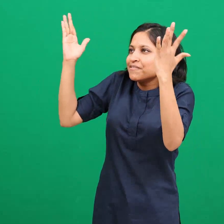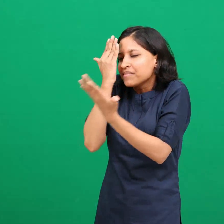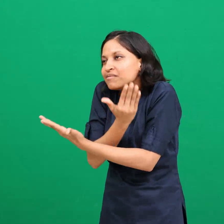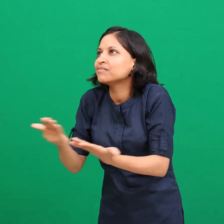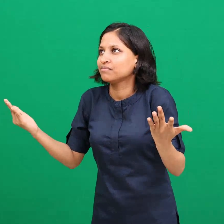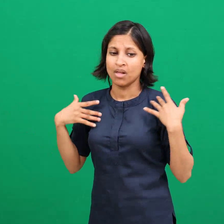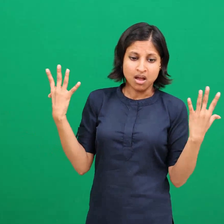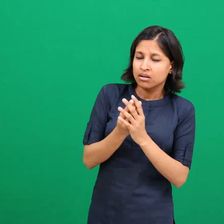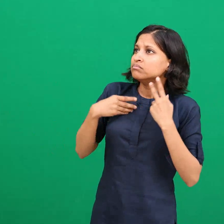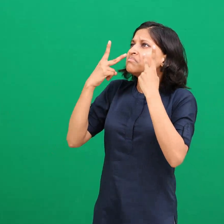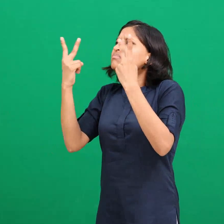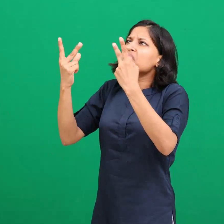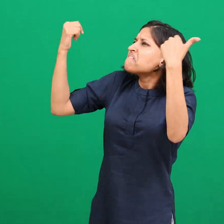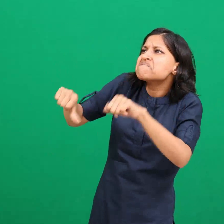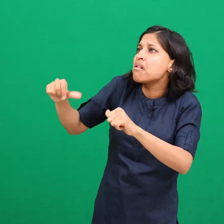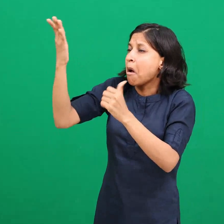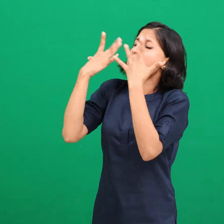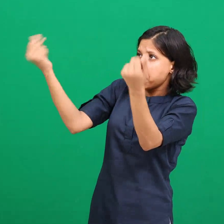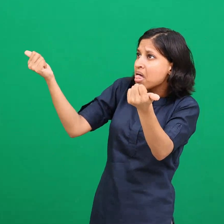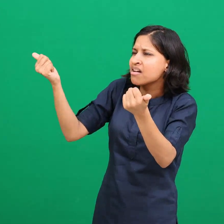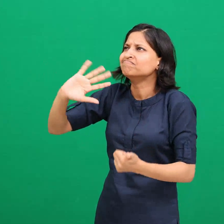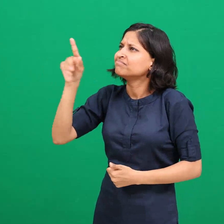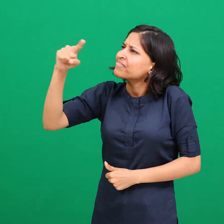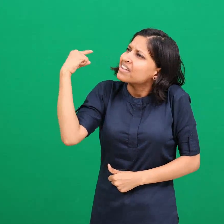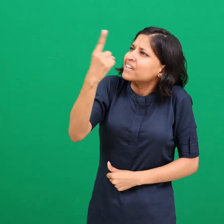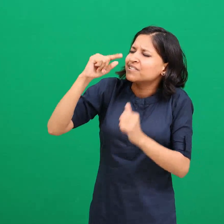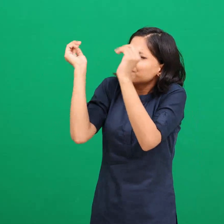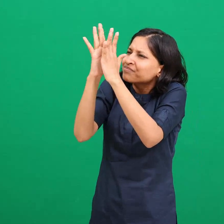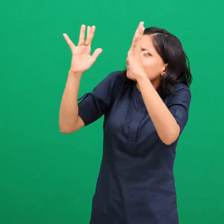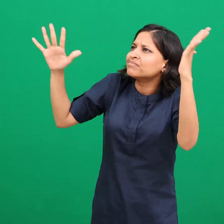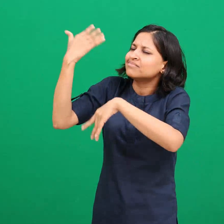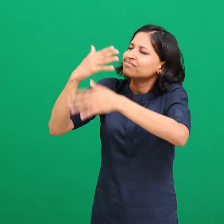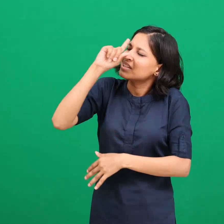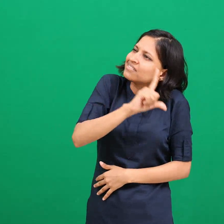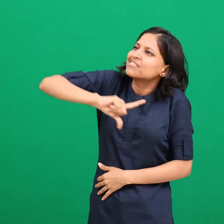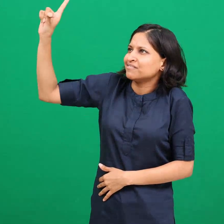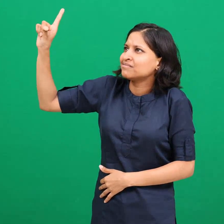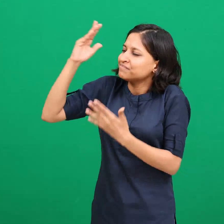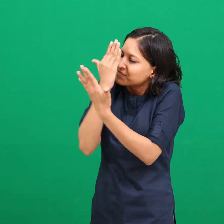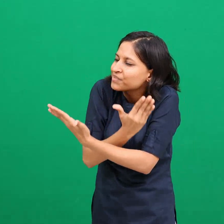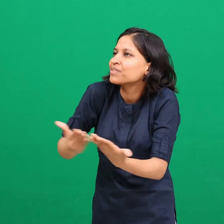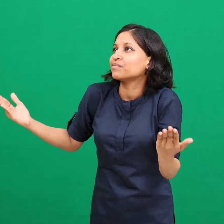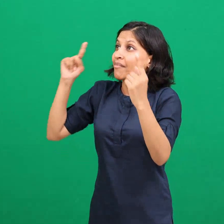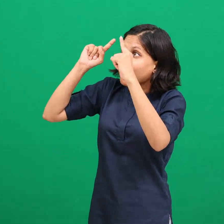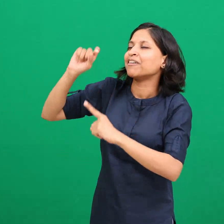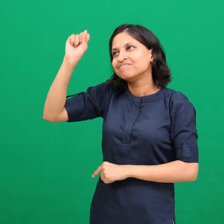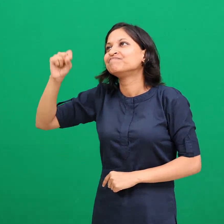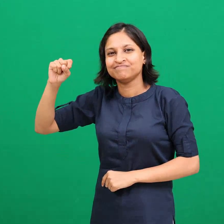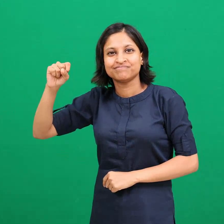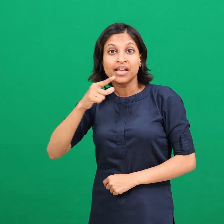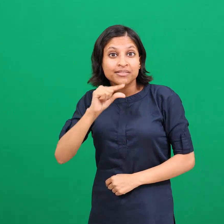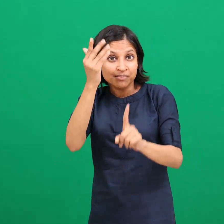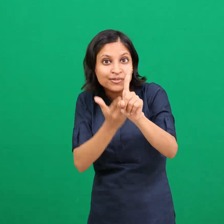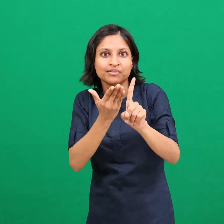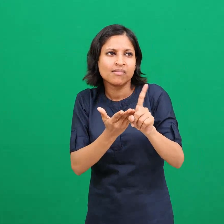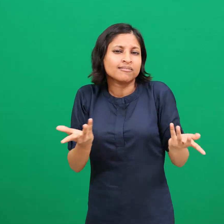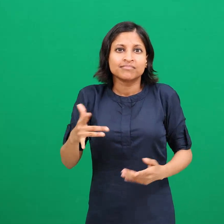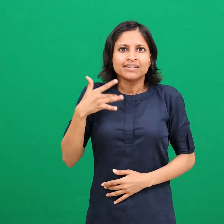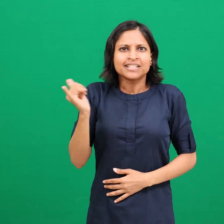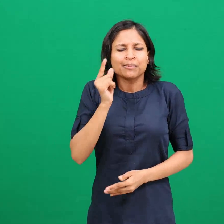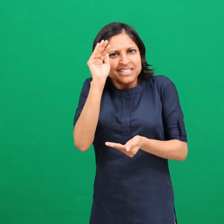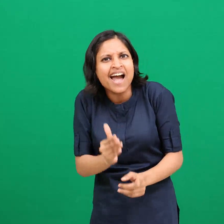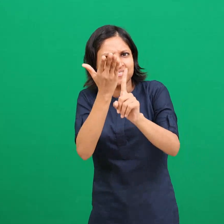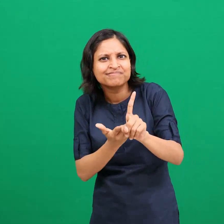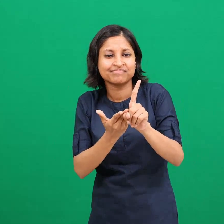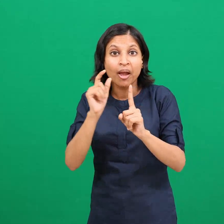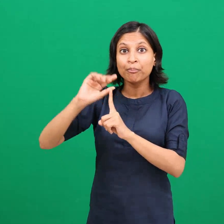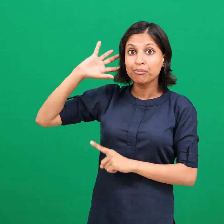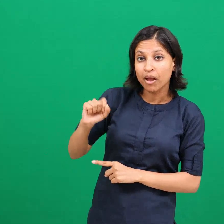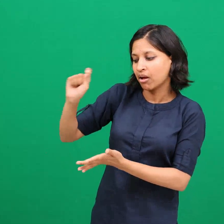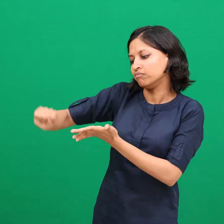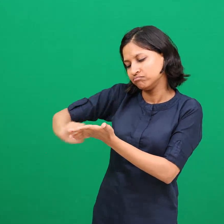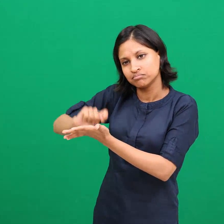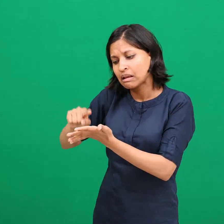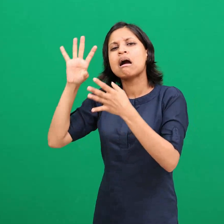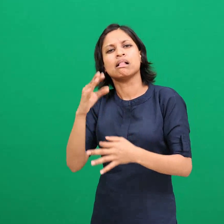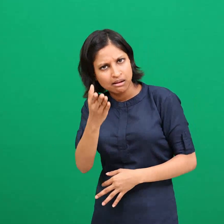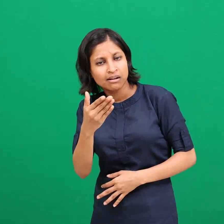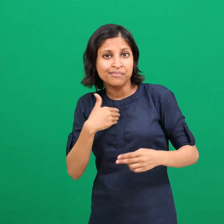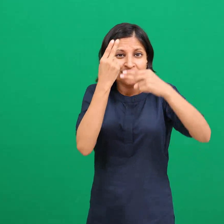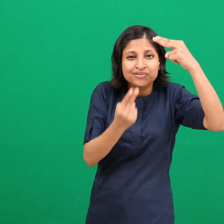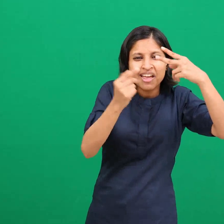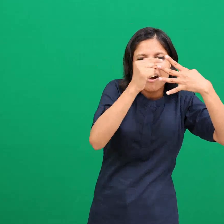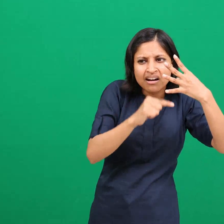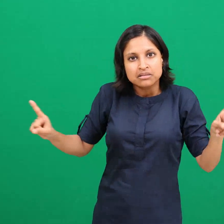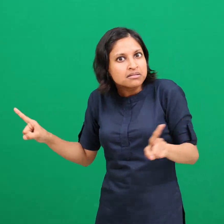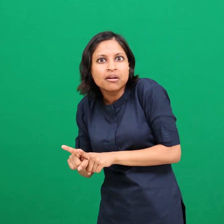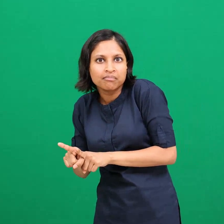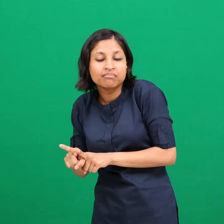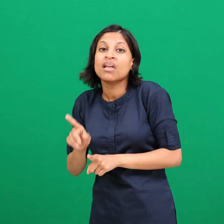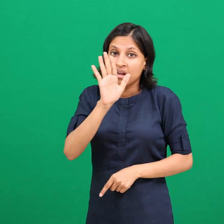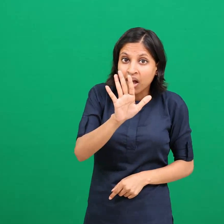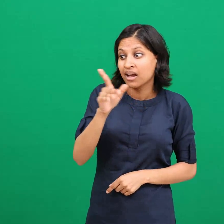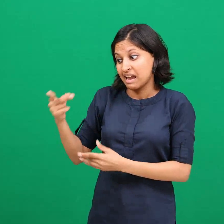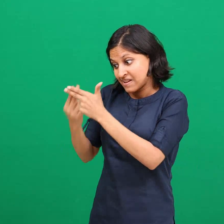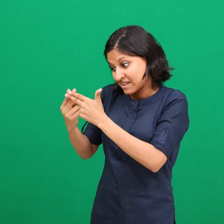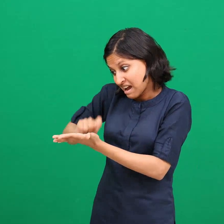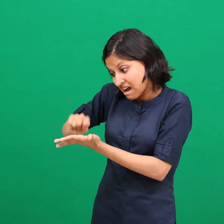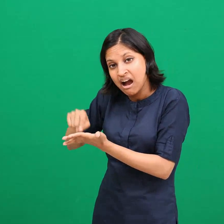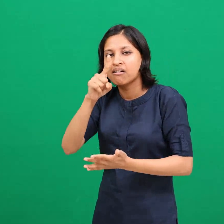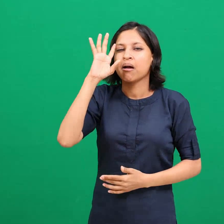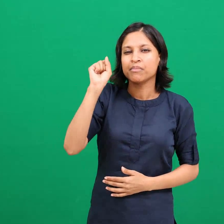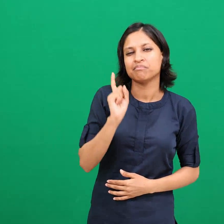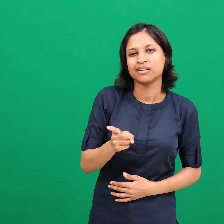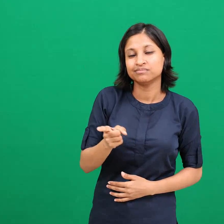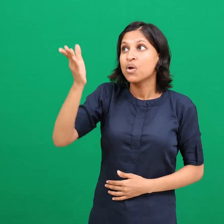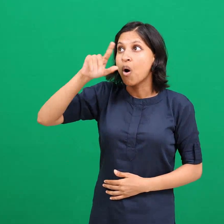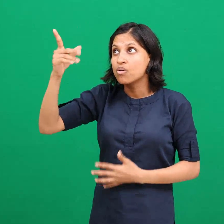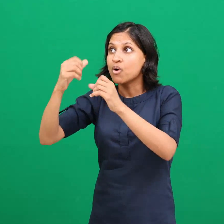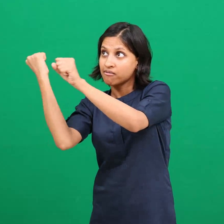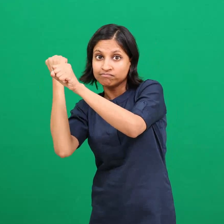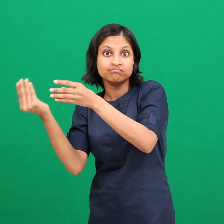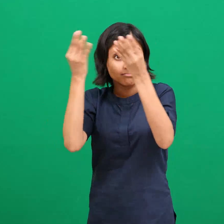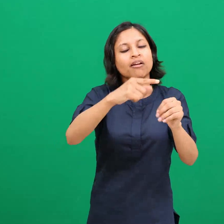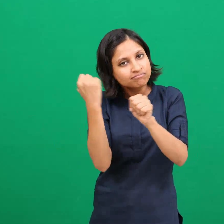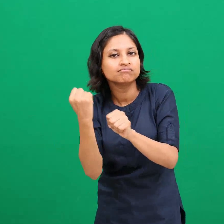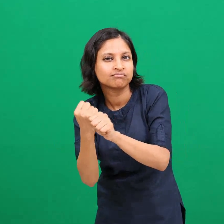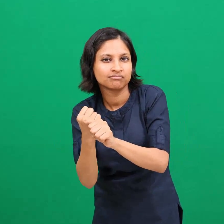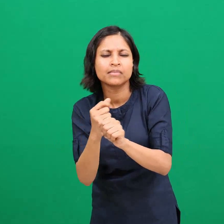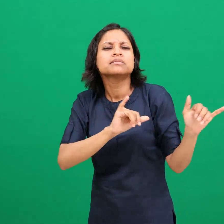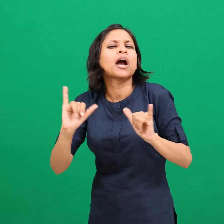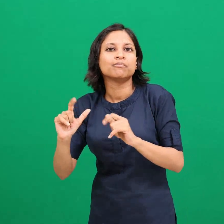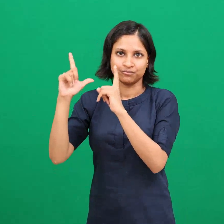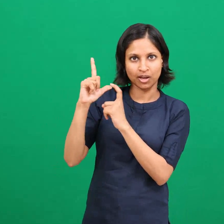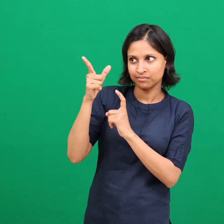Now to the King eternal, immortal, and invisible, the only God, be honor and glory forever and ever. Amen.